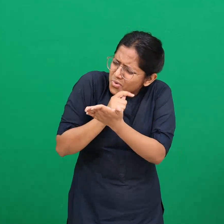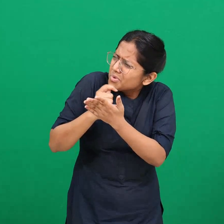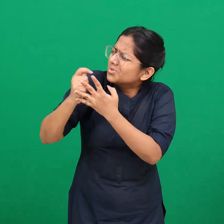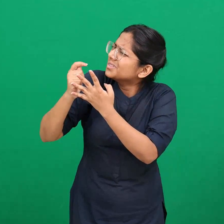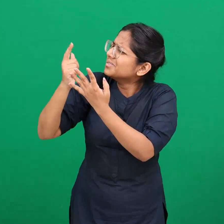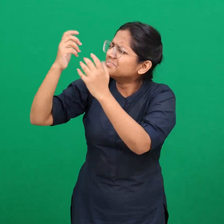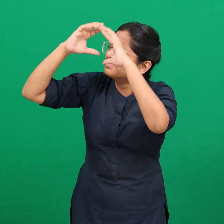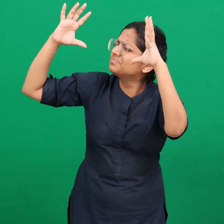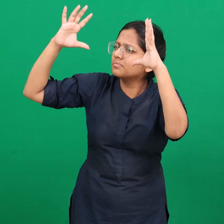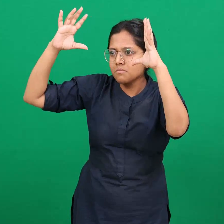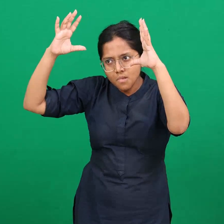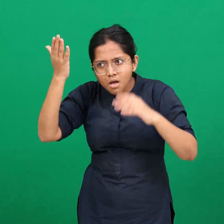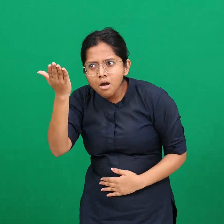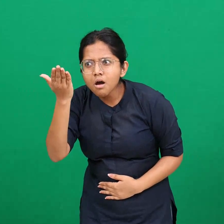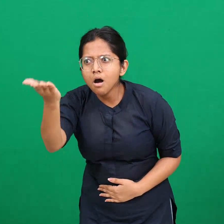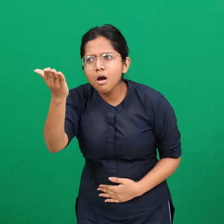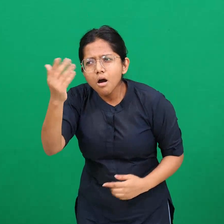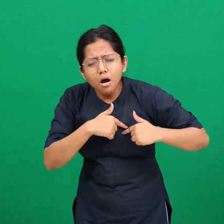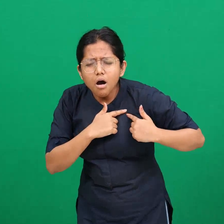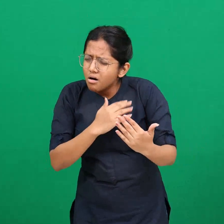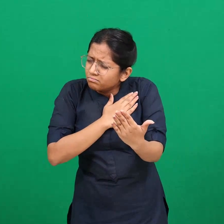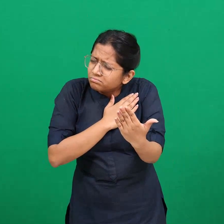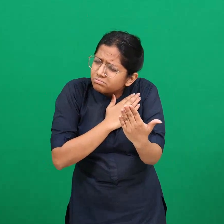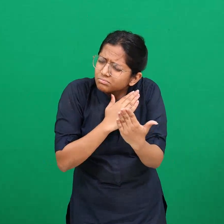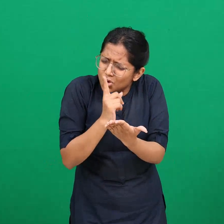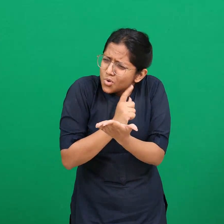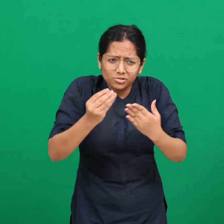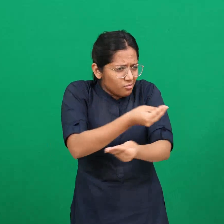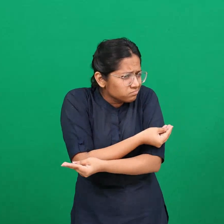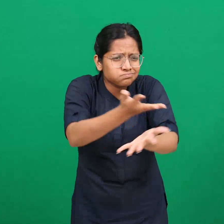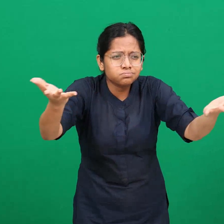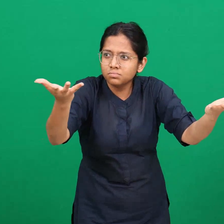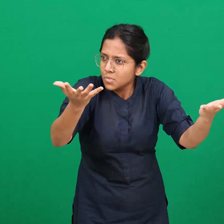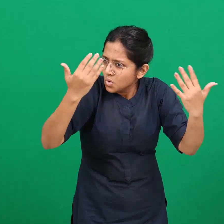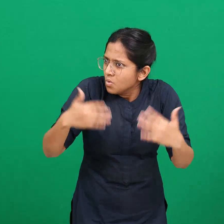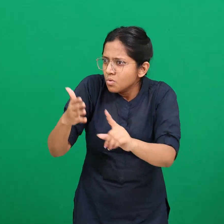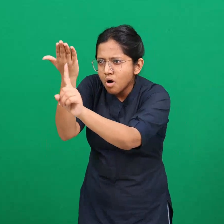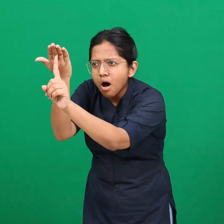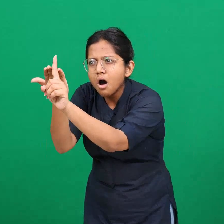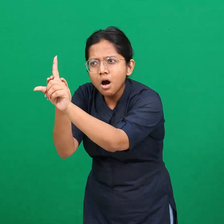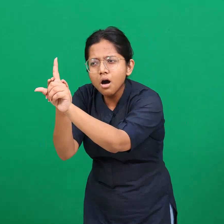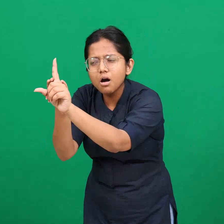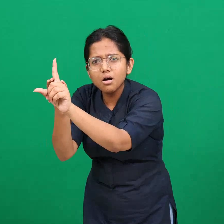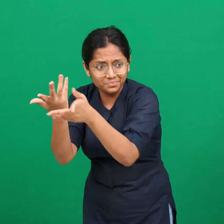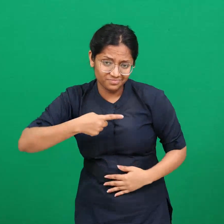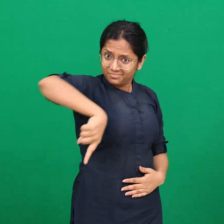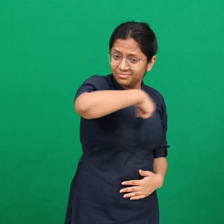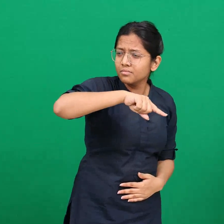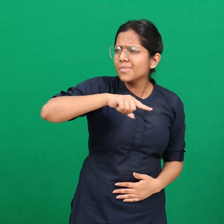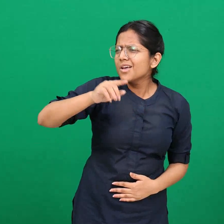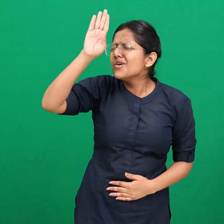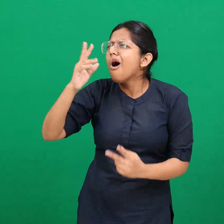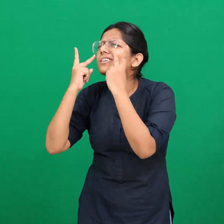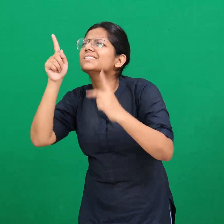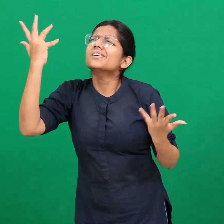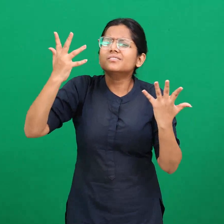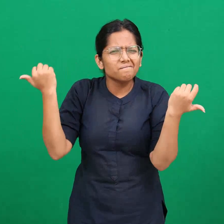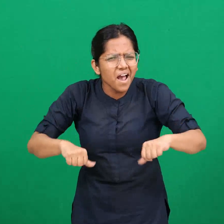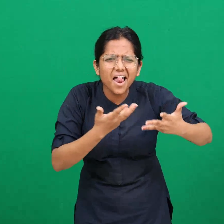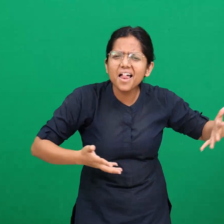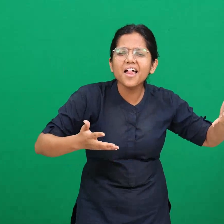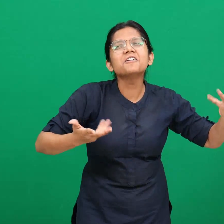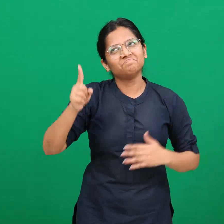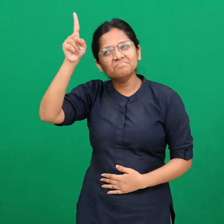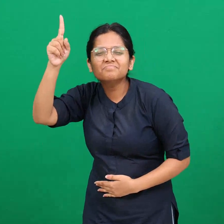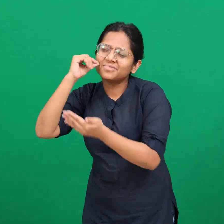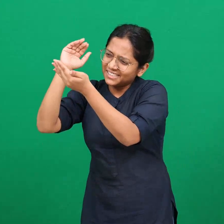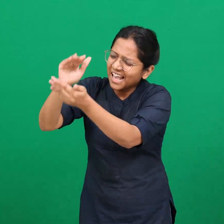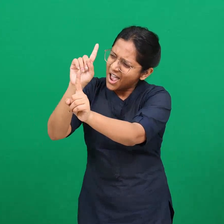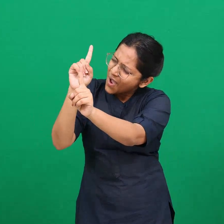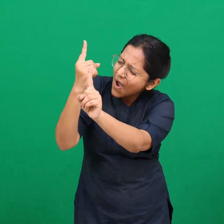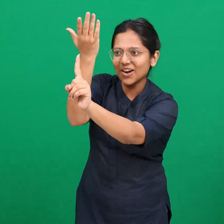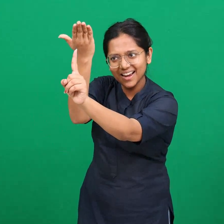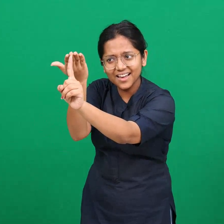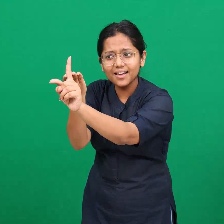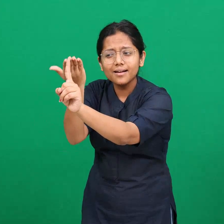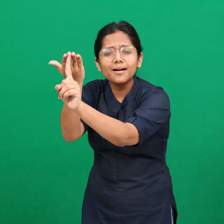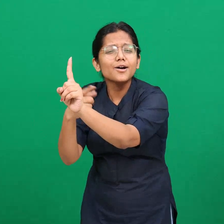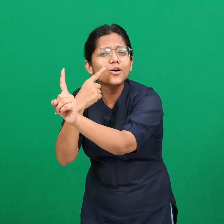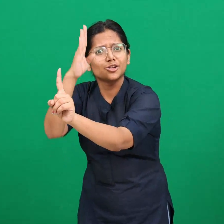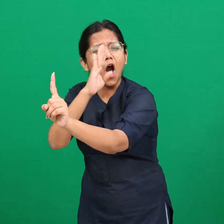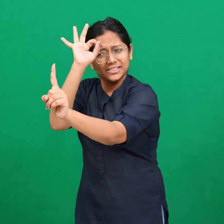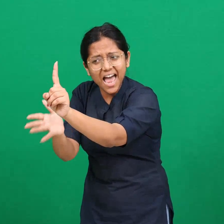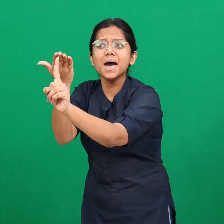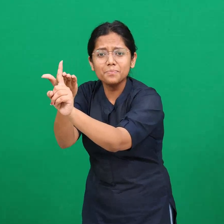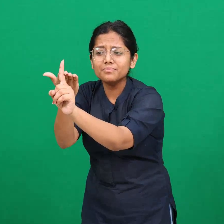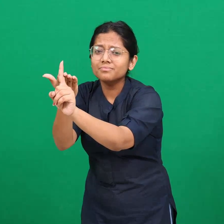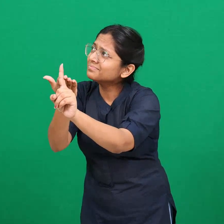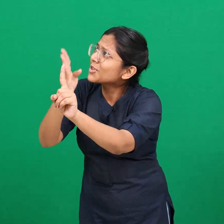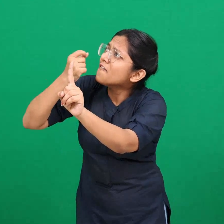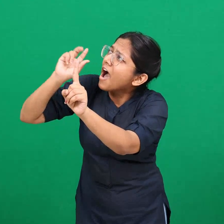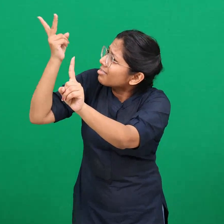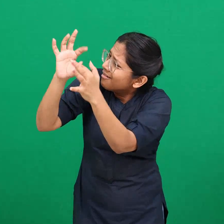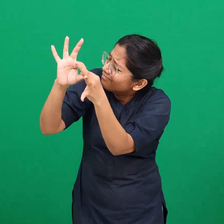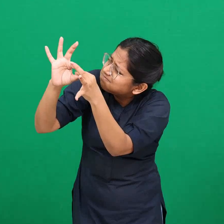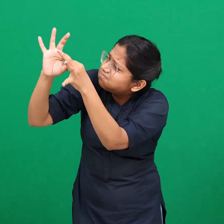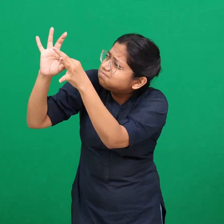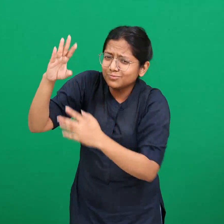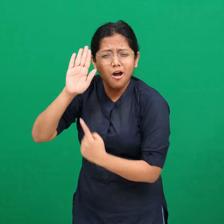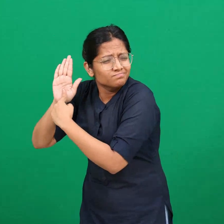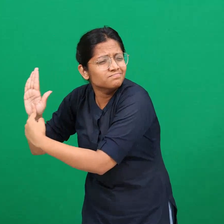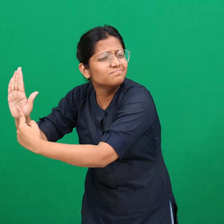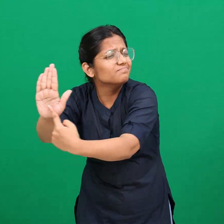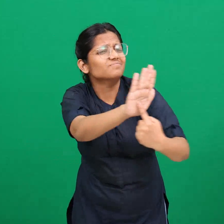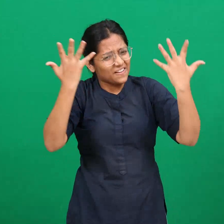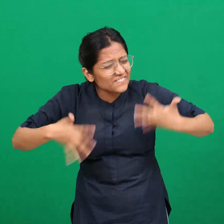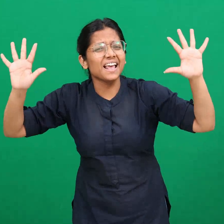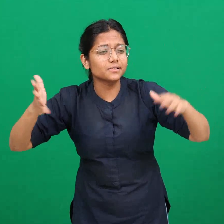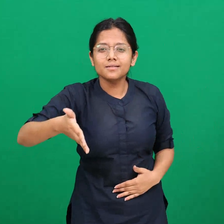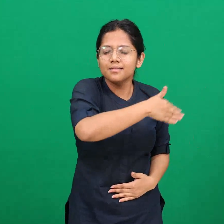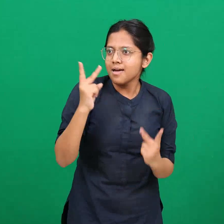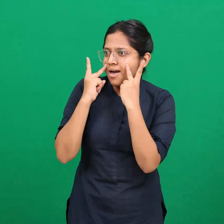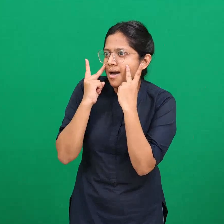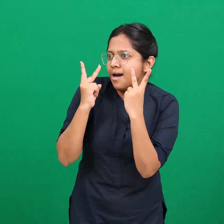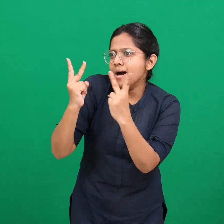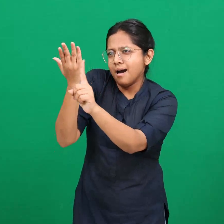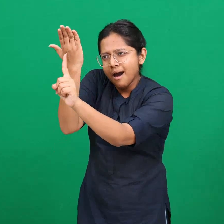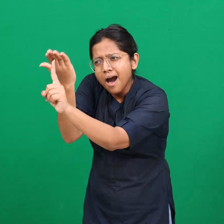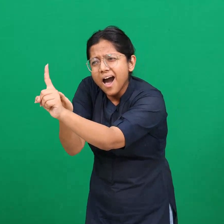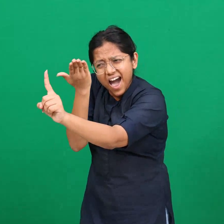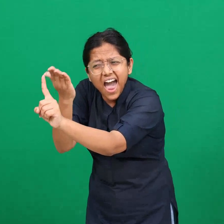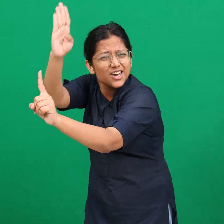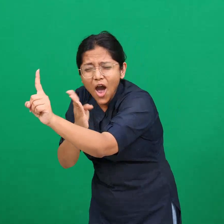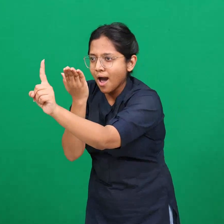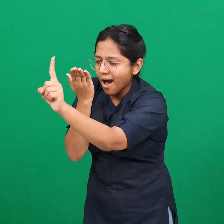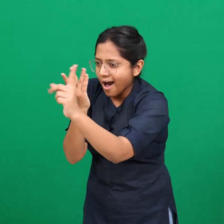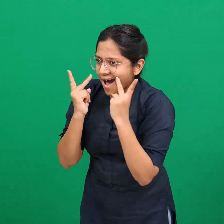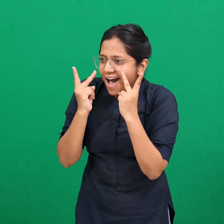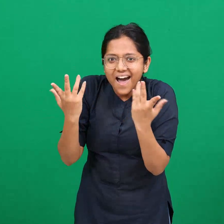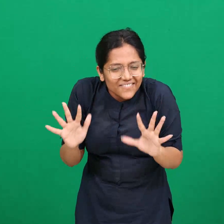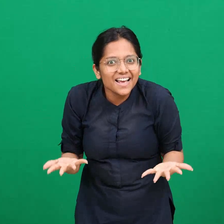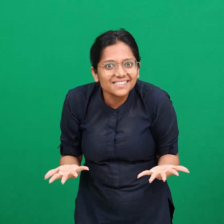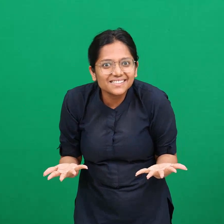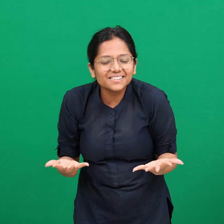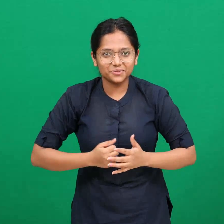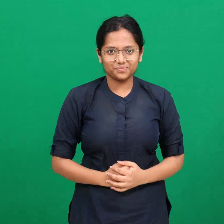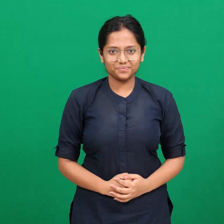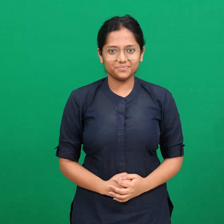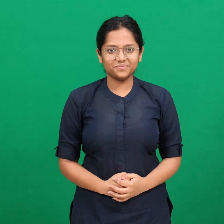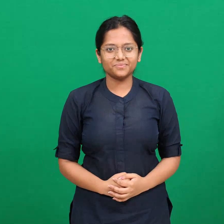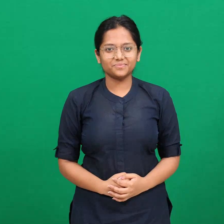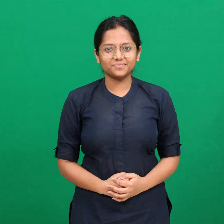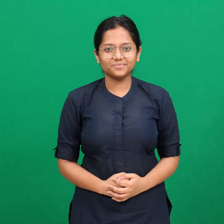No one has ever seen God, but the one and only Son, who is Himself God and is at the Father's side, has made Him known.